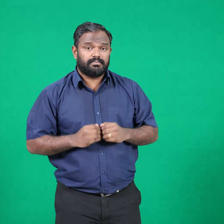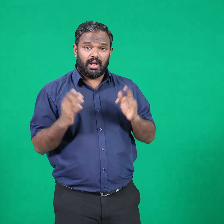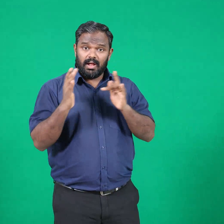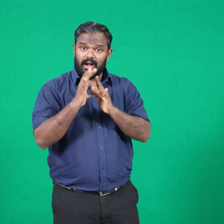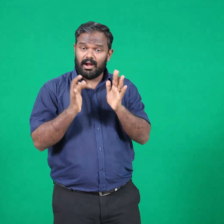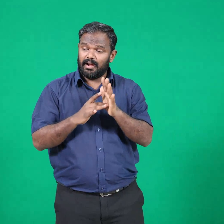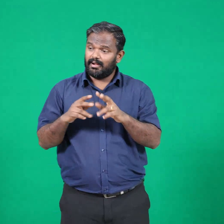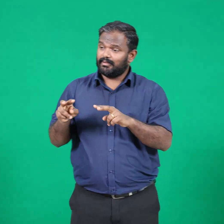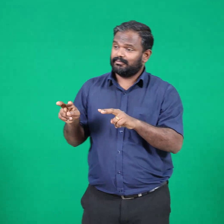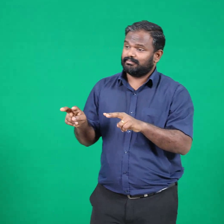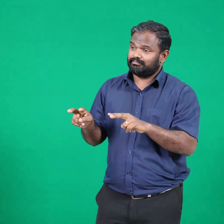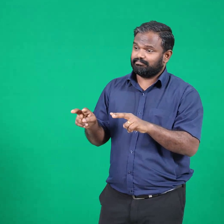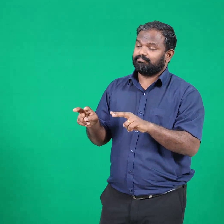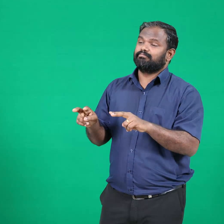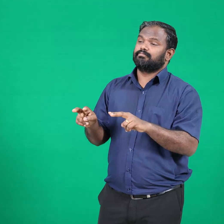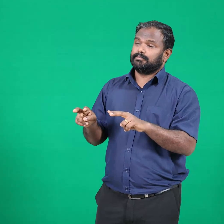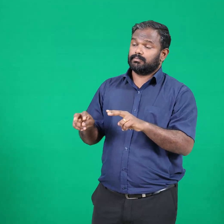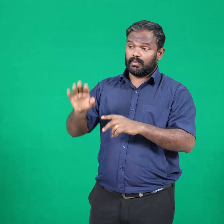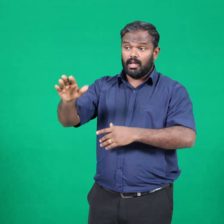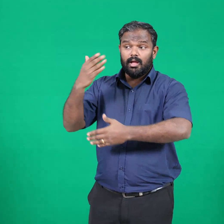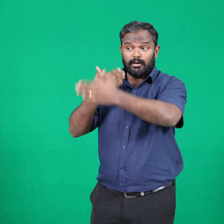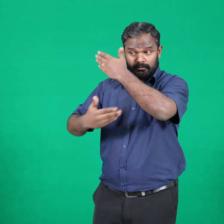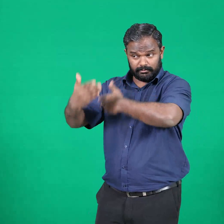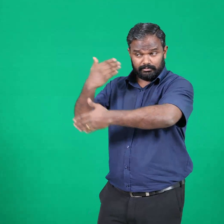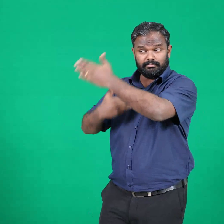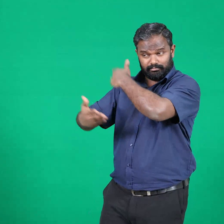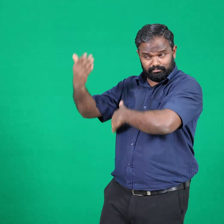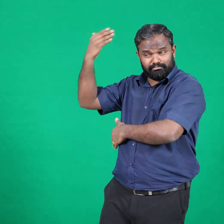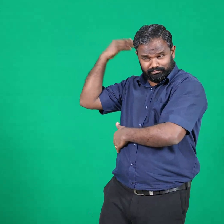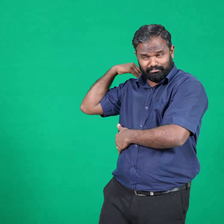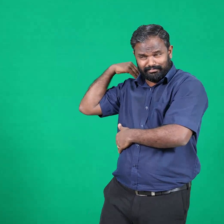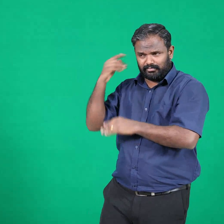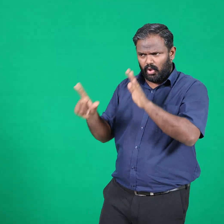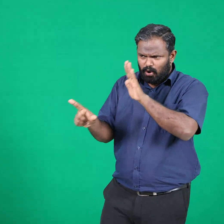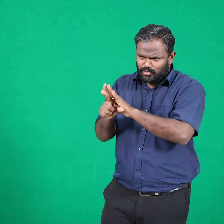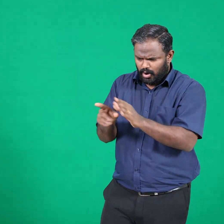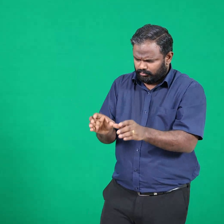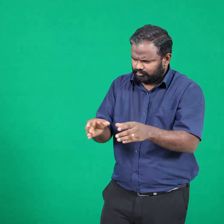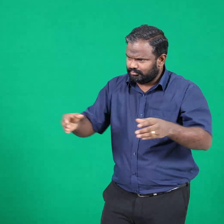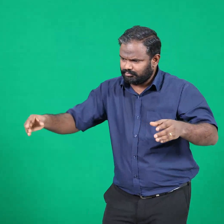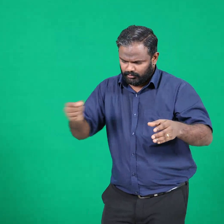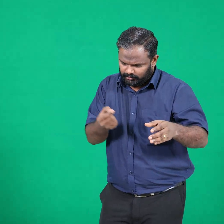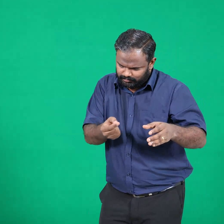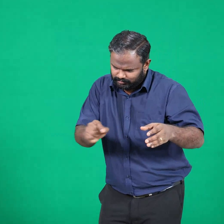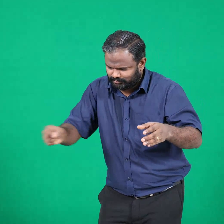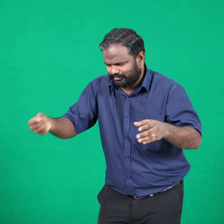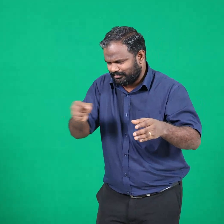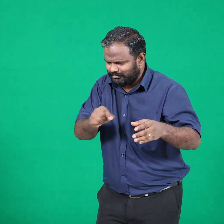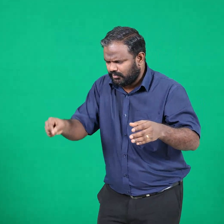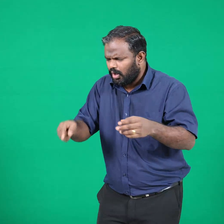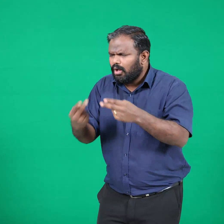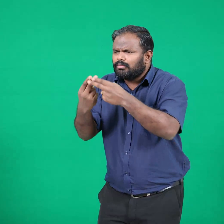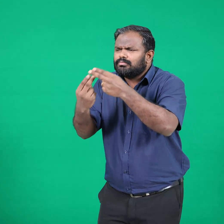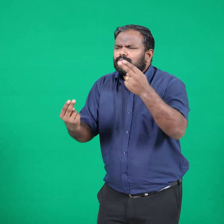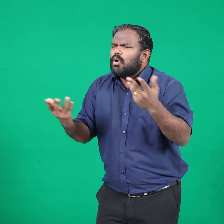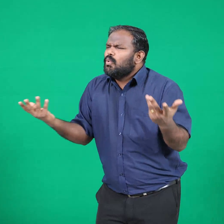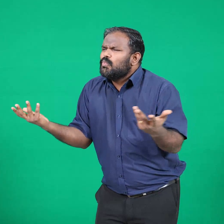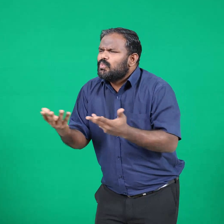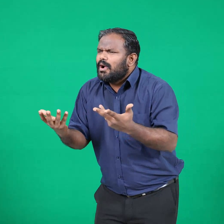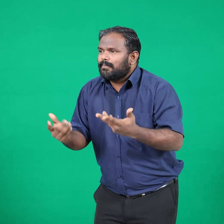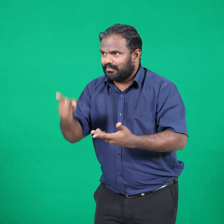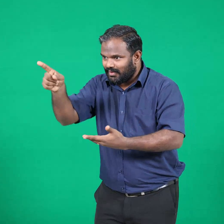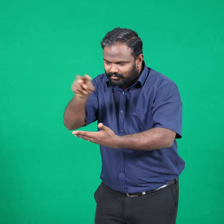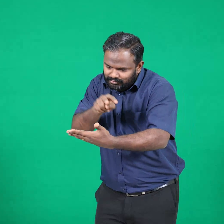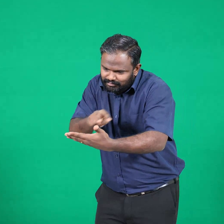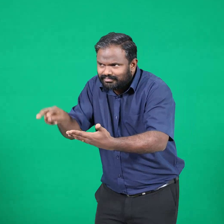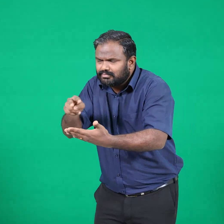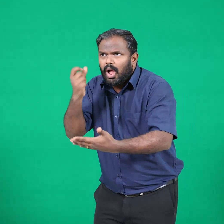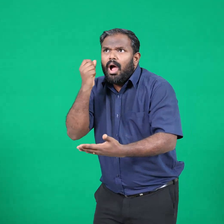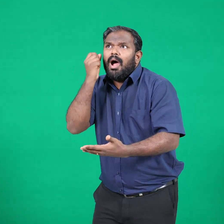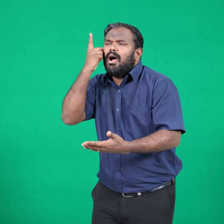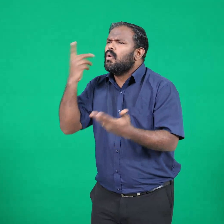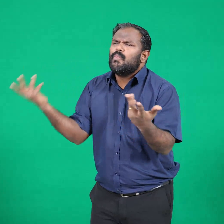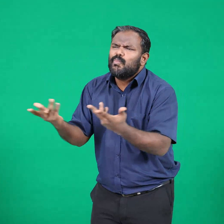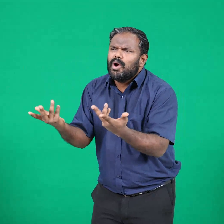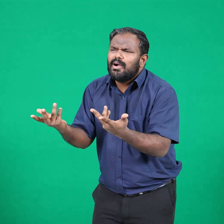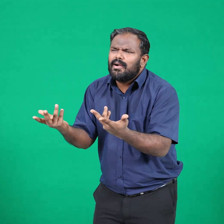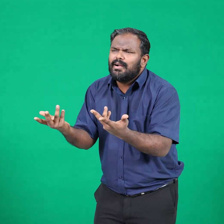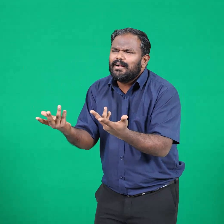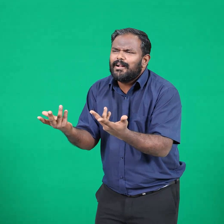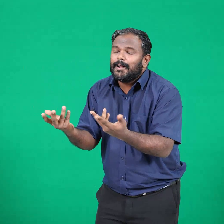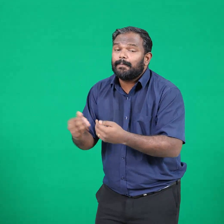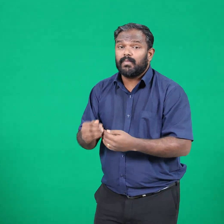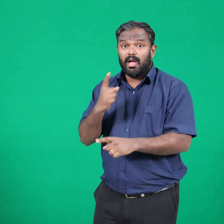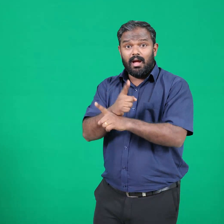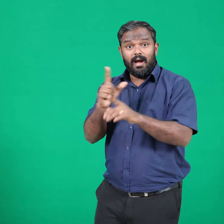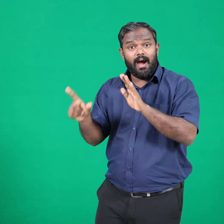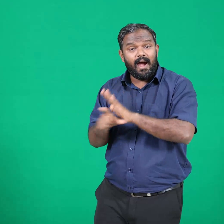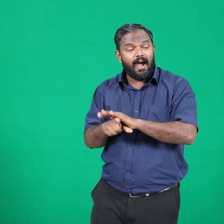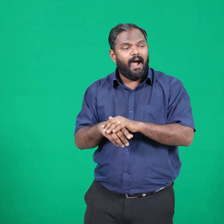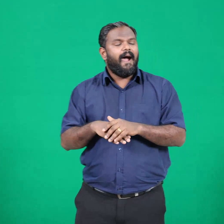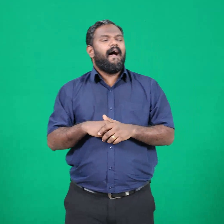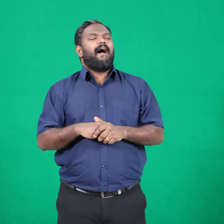Jesus replied. " How do you read it?"